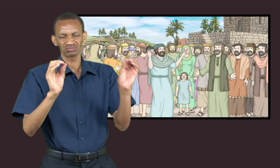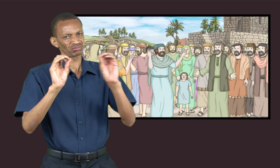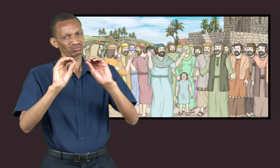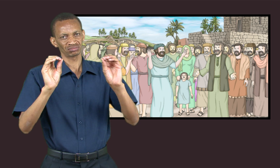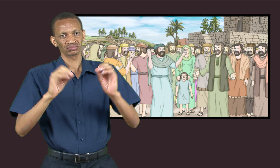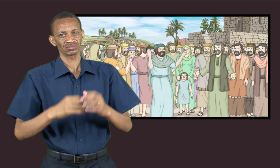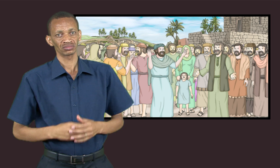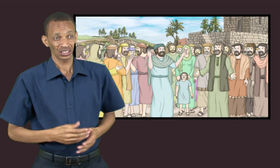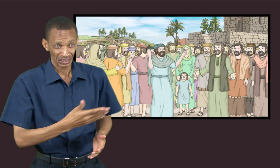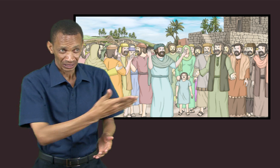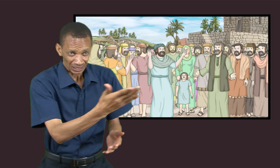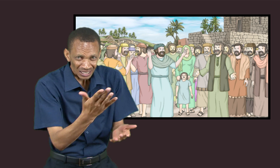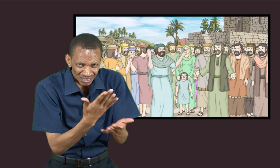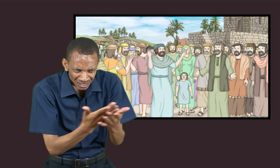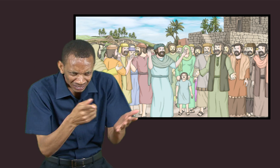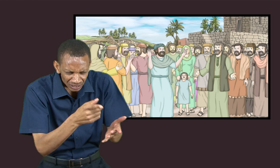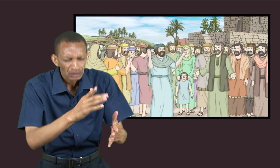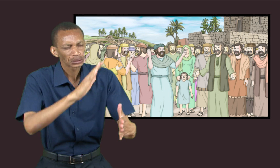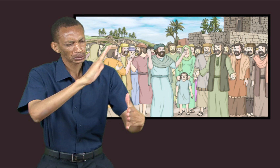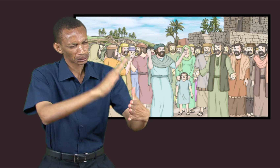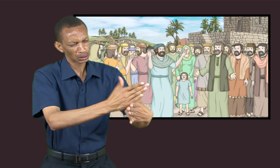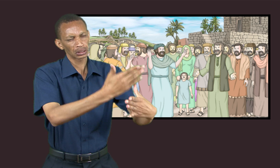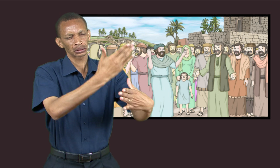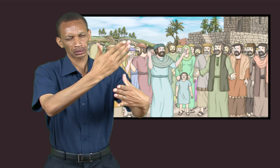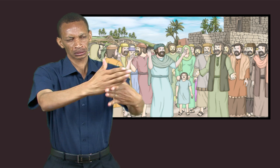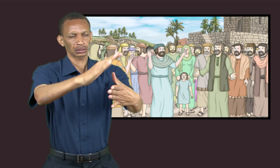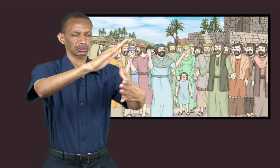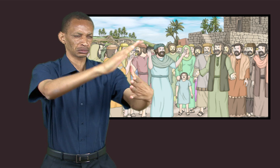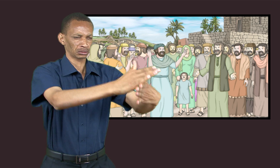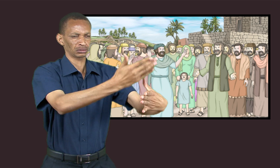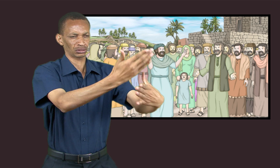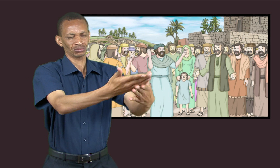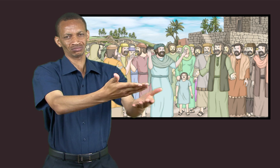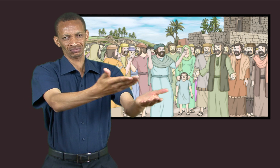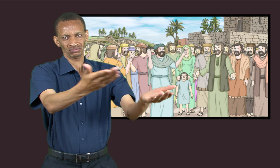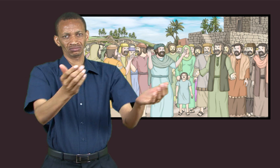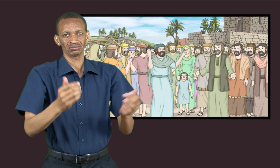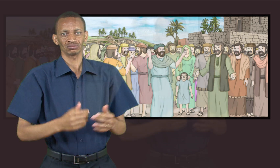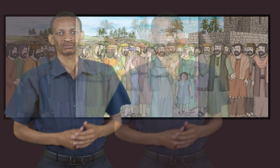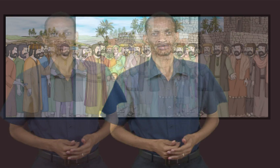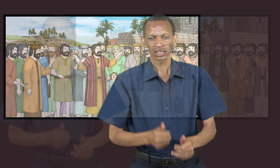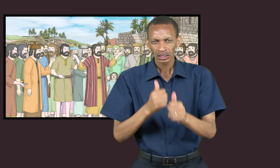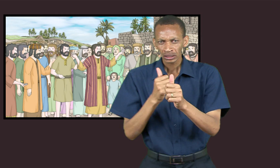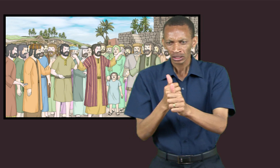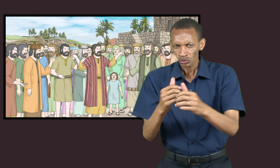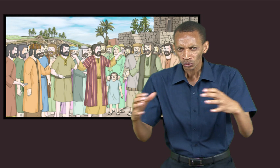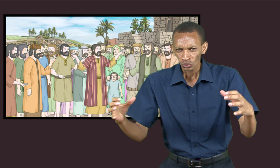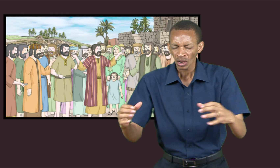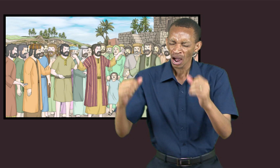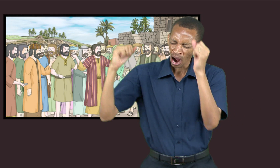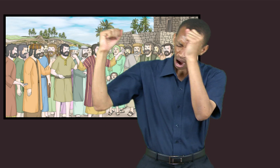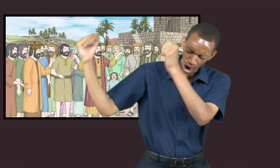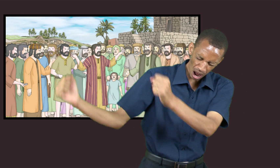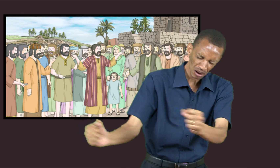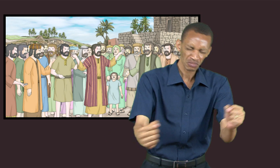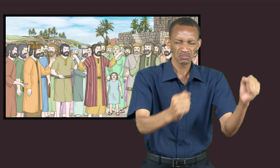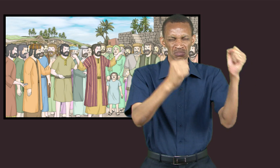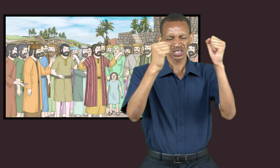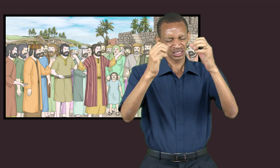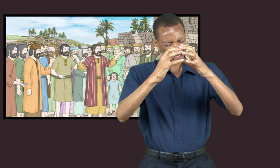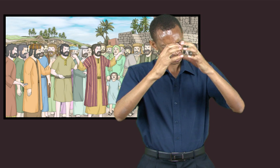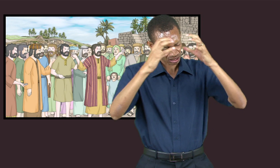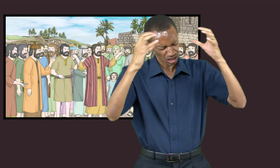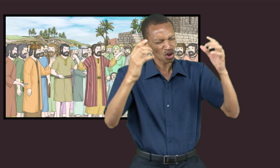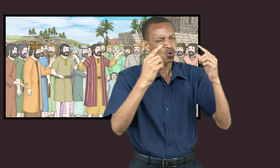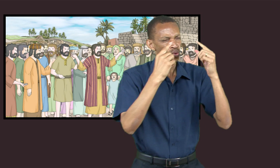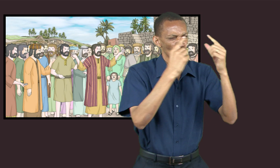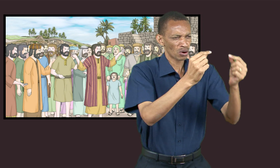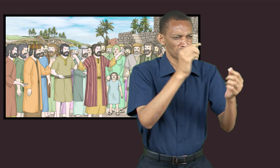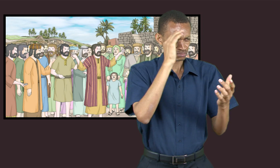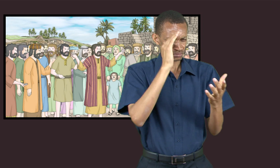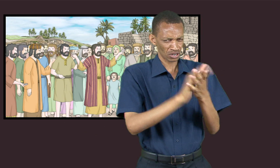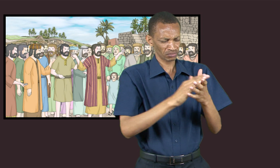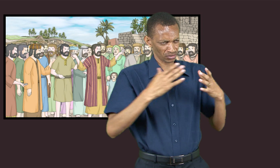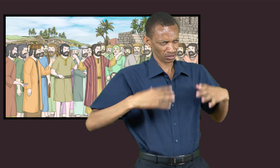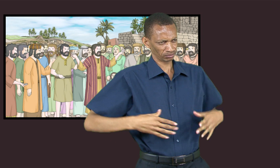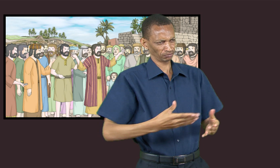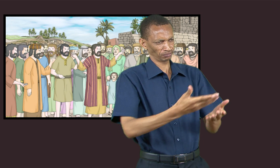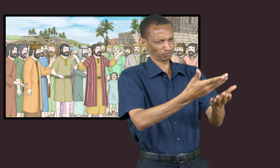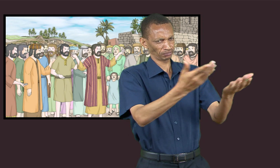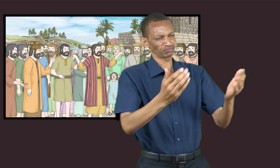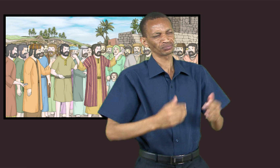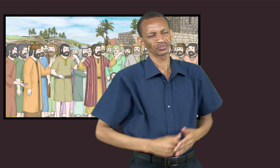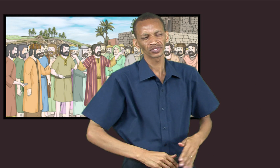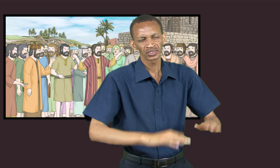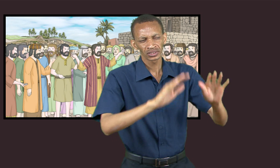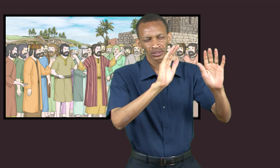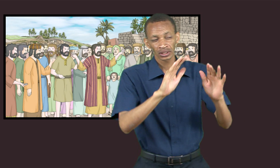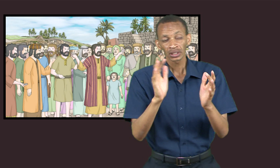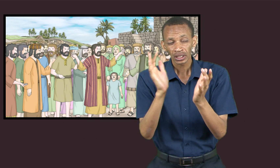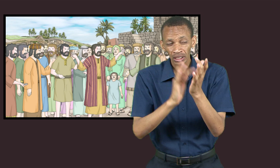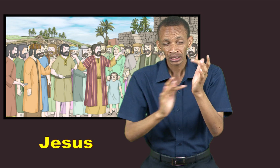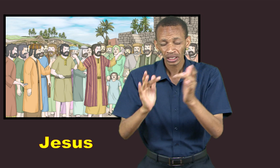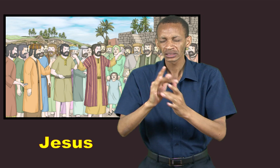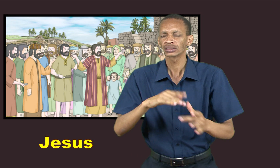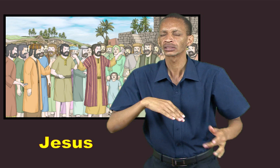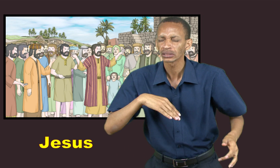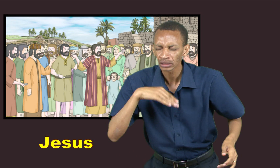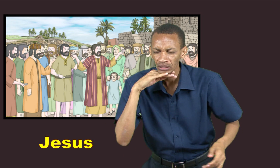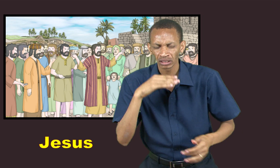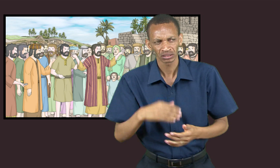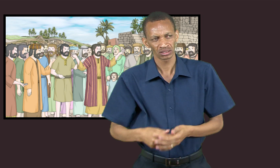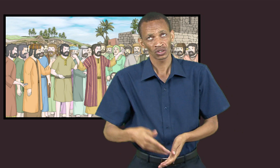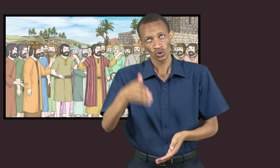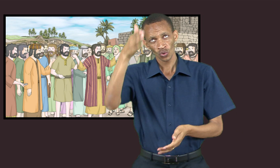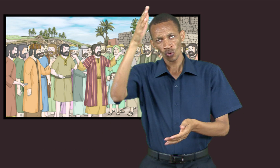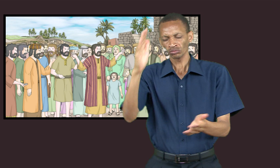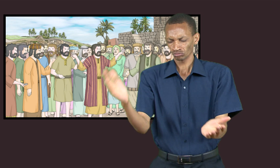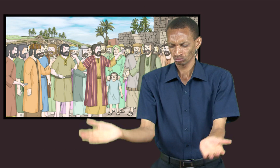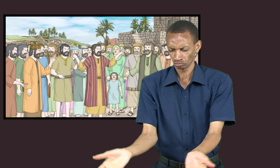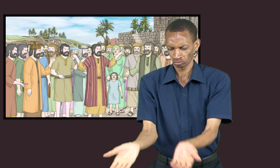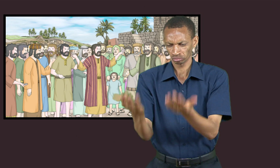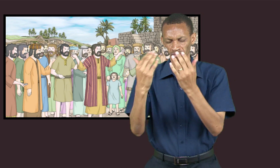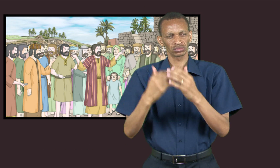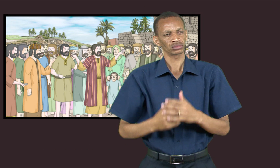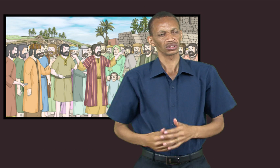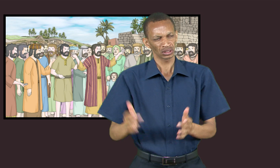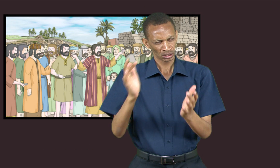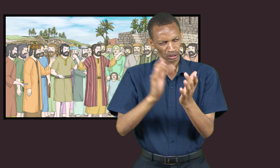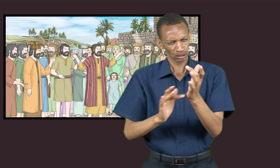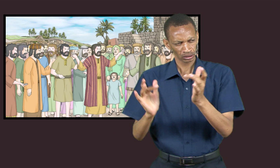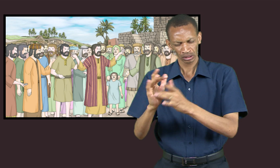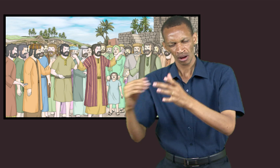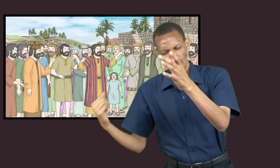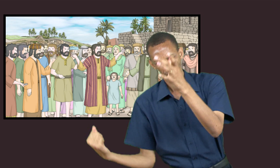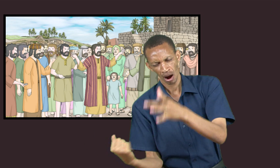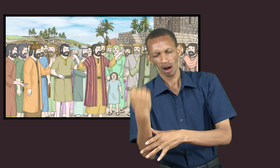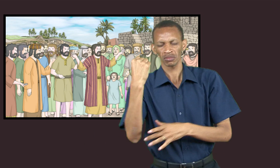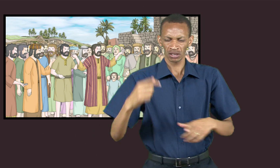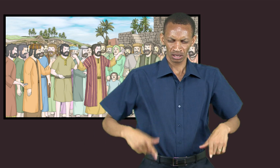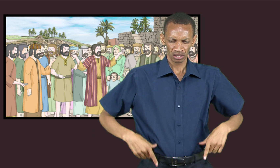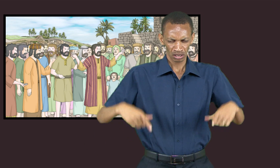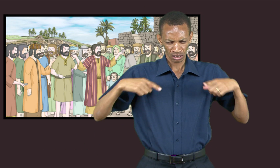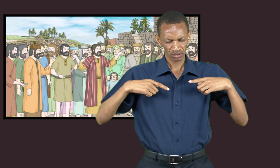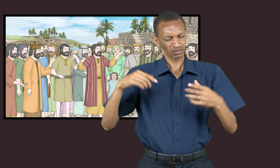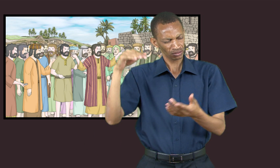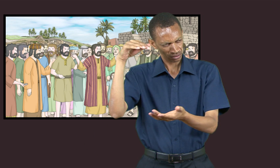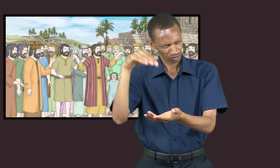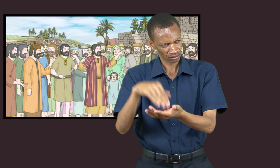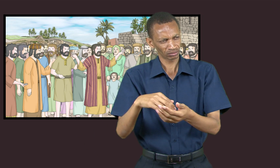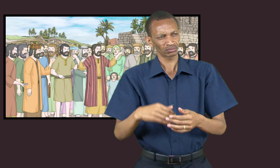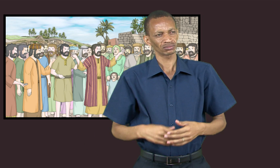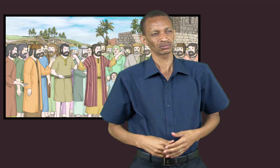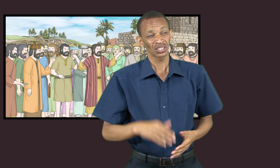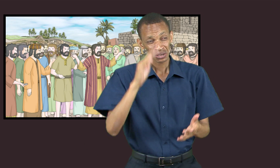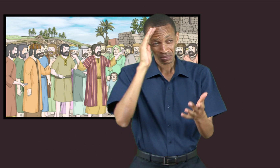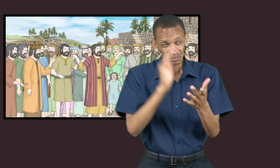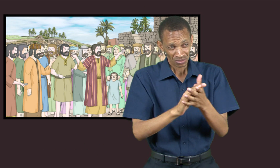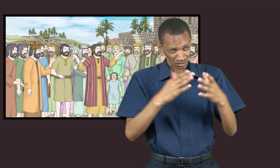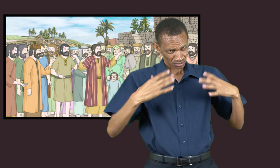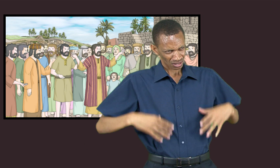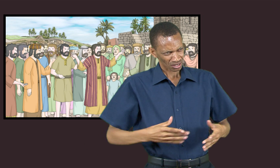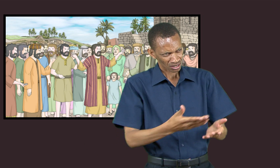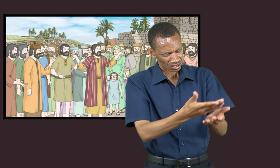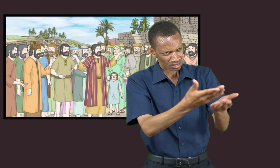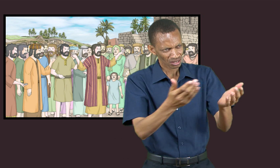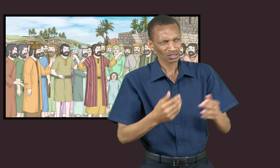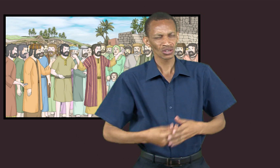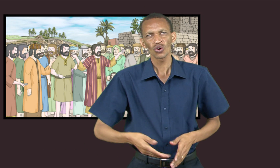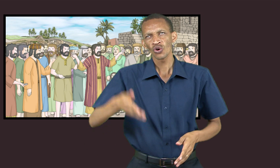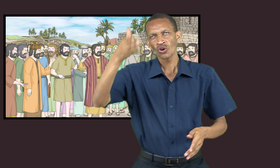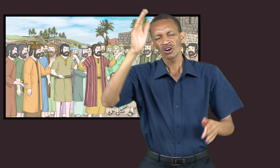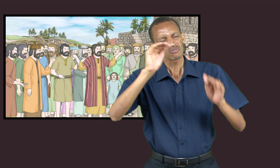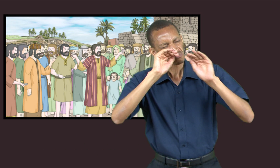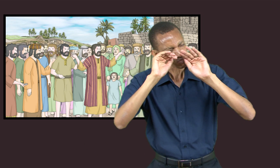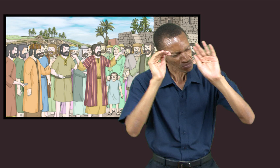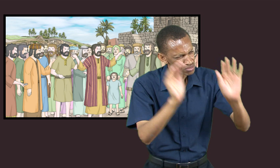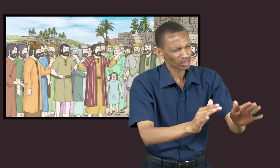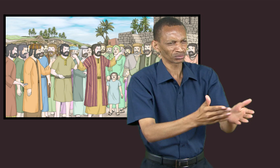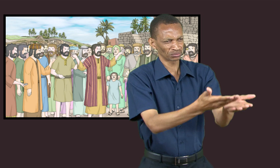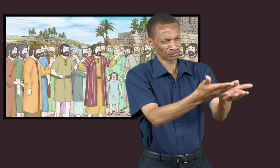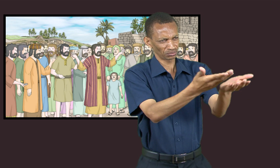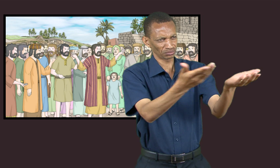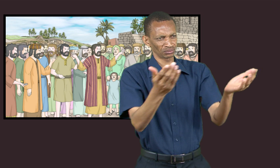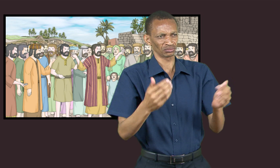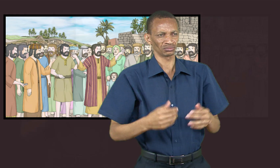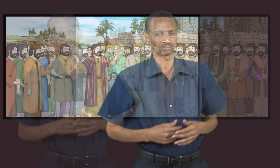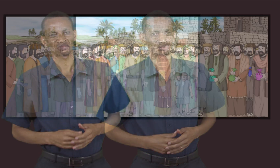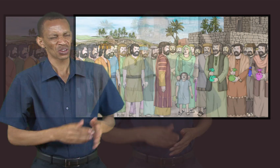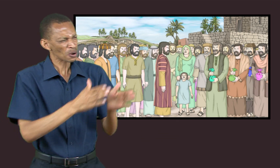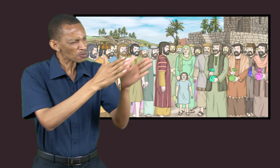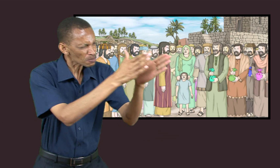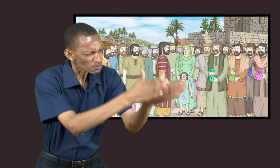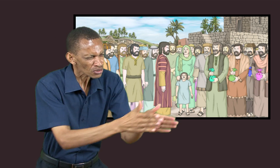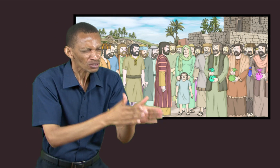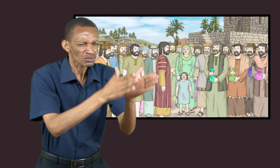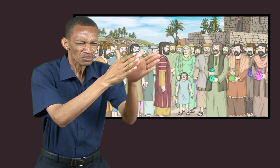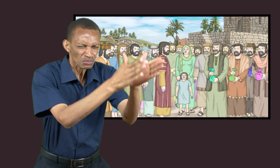With great power the apostles continued to give their testimony about the resurrection of the Lord Jesus. And abundant grace was upon them all.